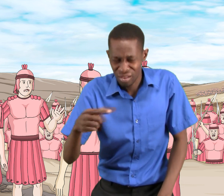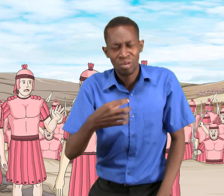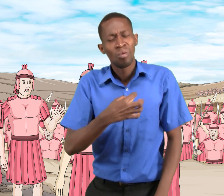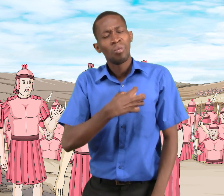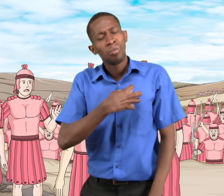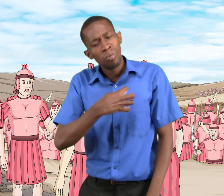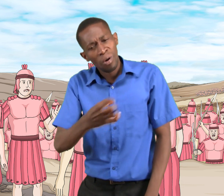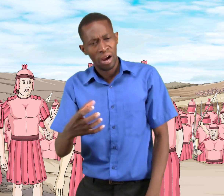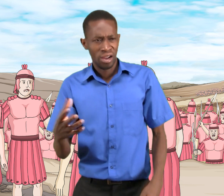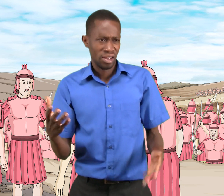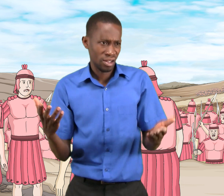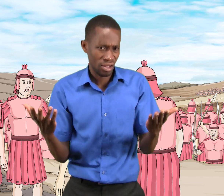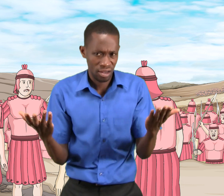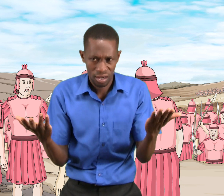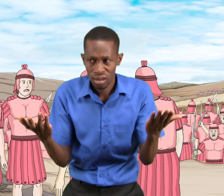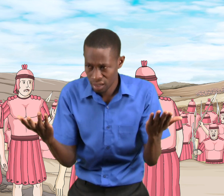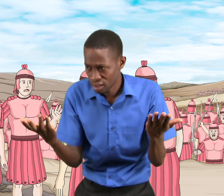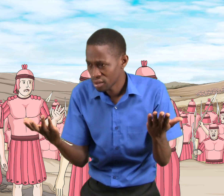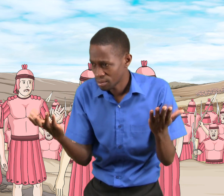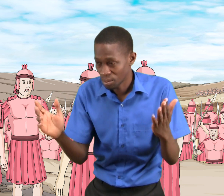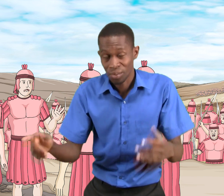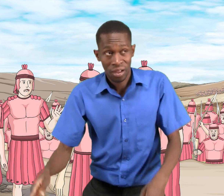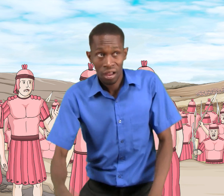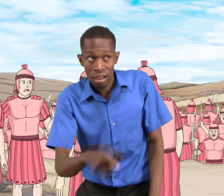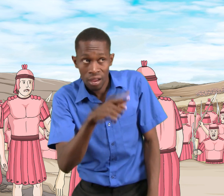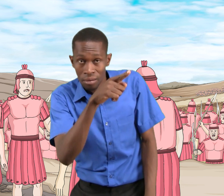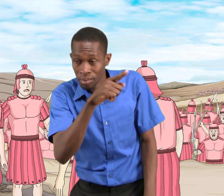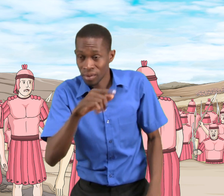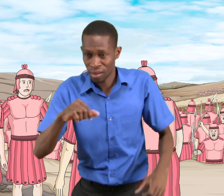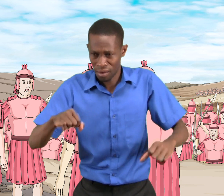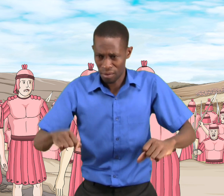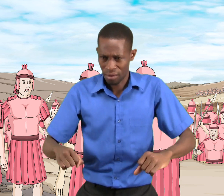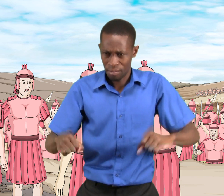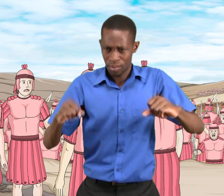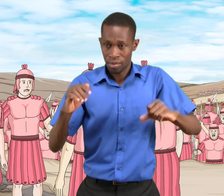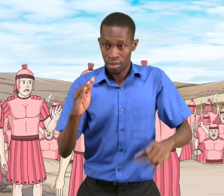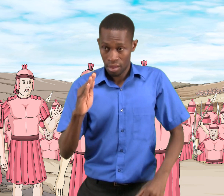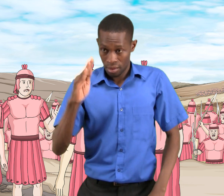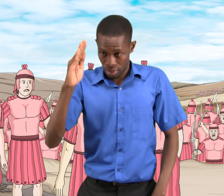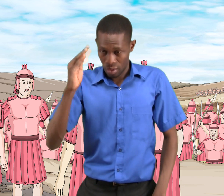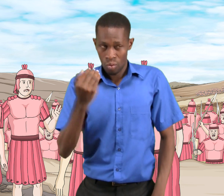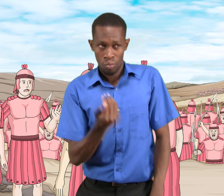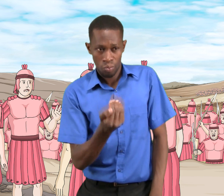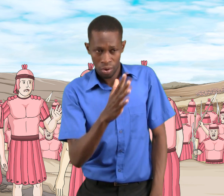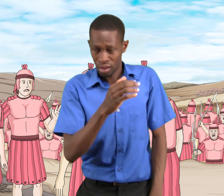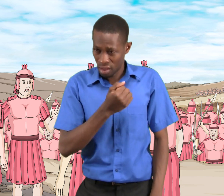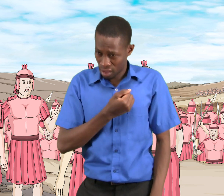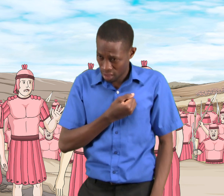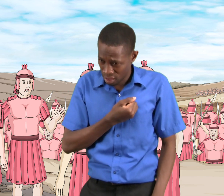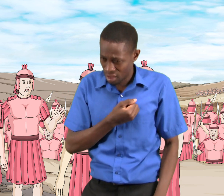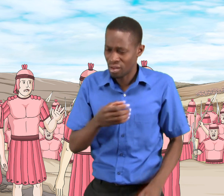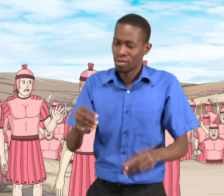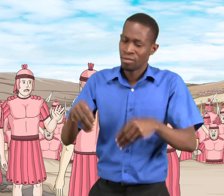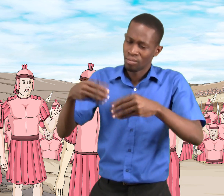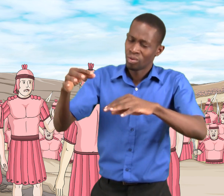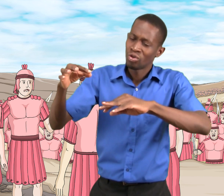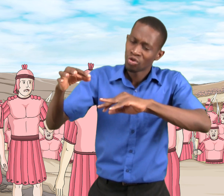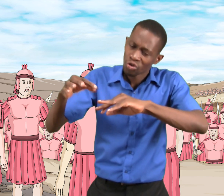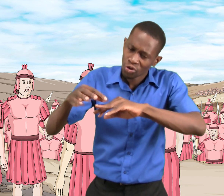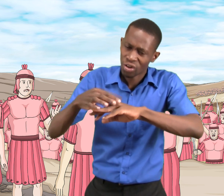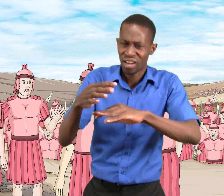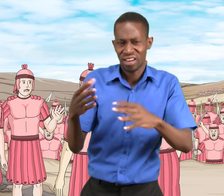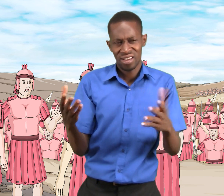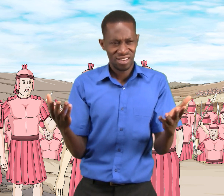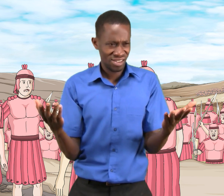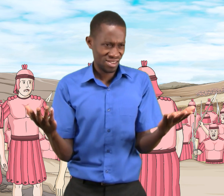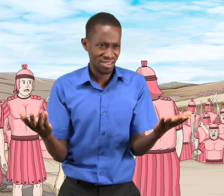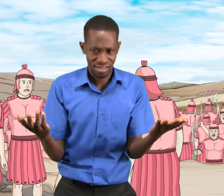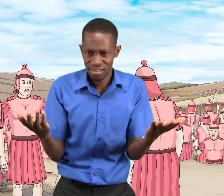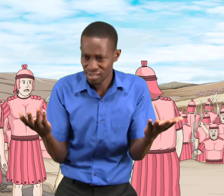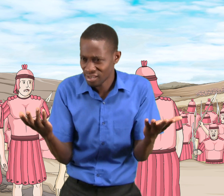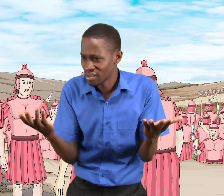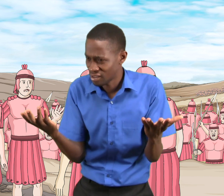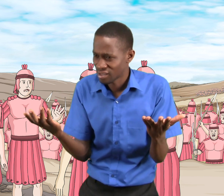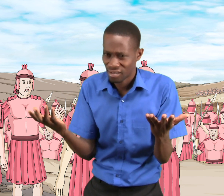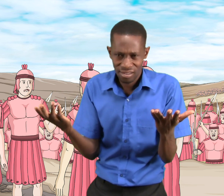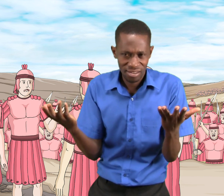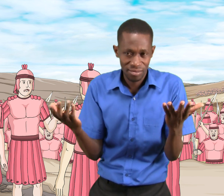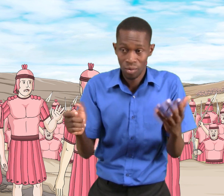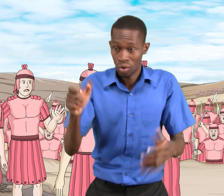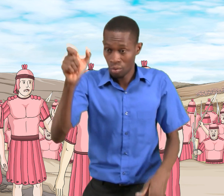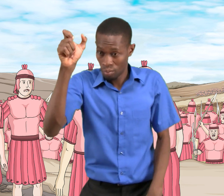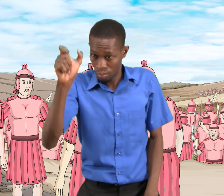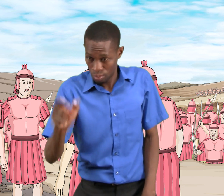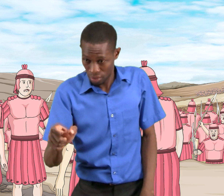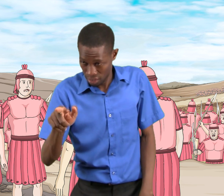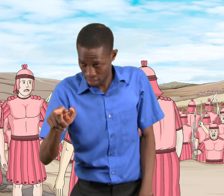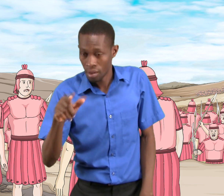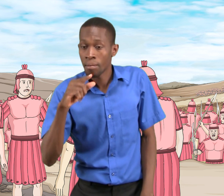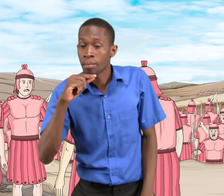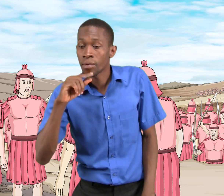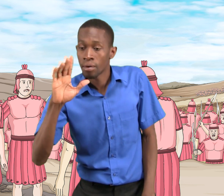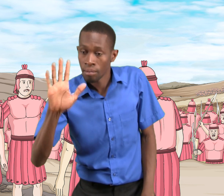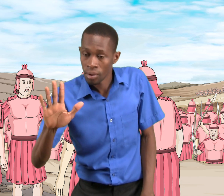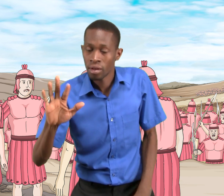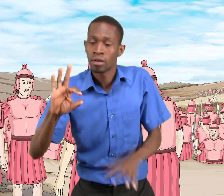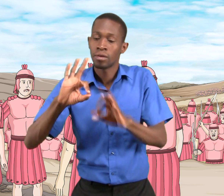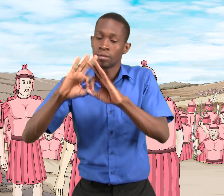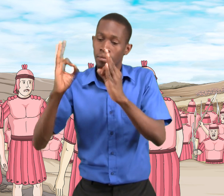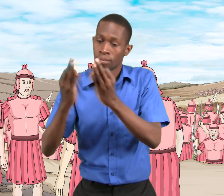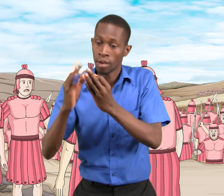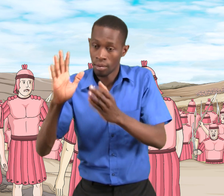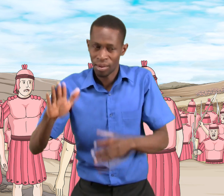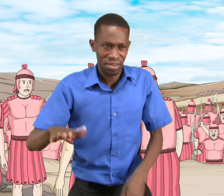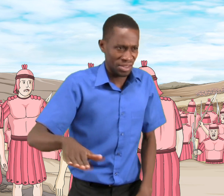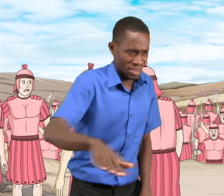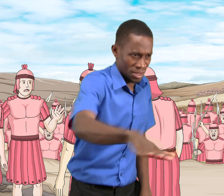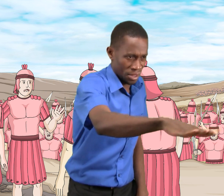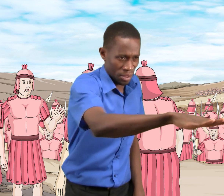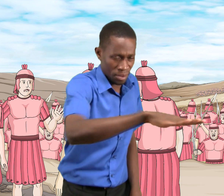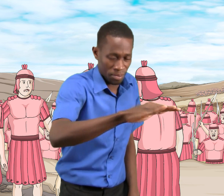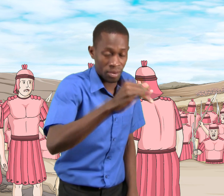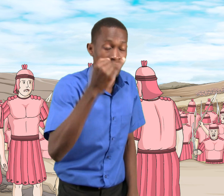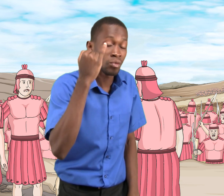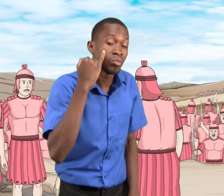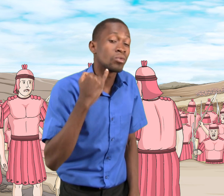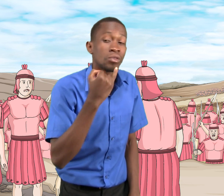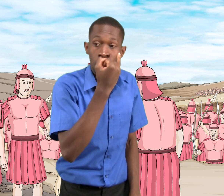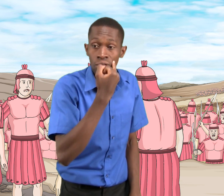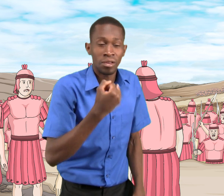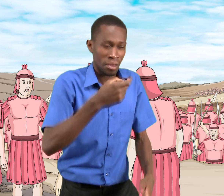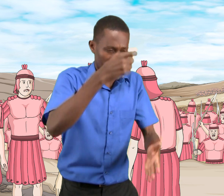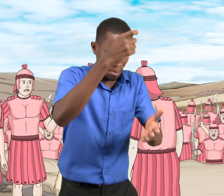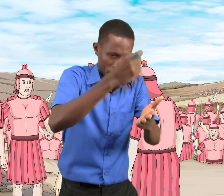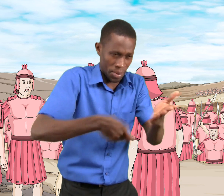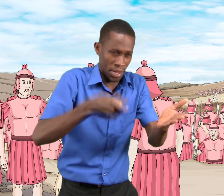To the man who kills him the king will give great riches.